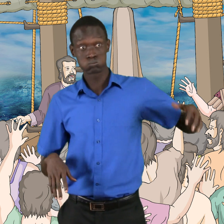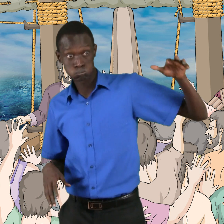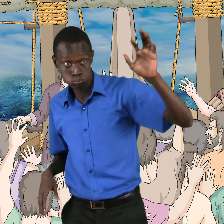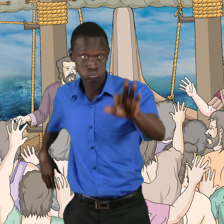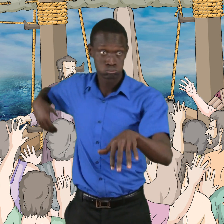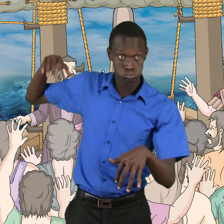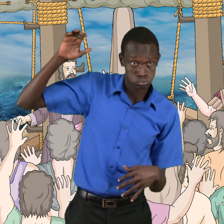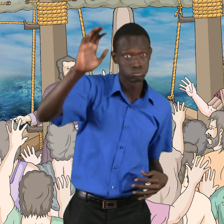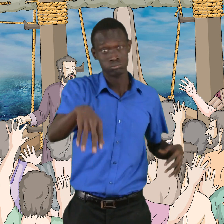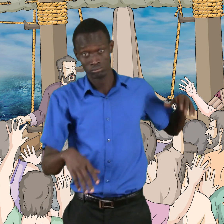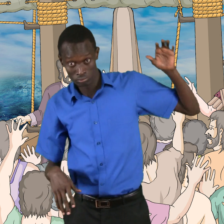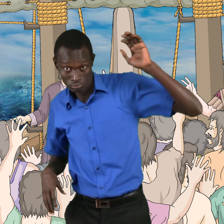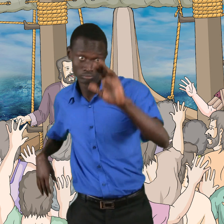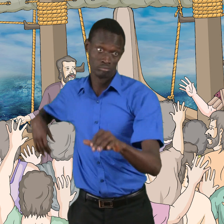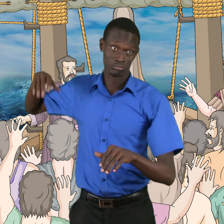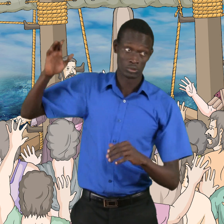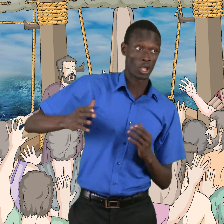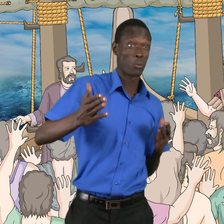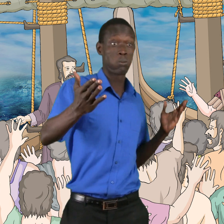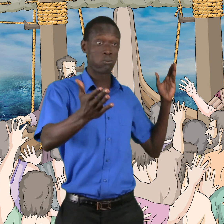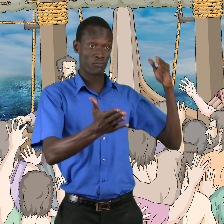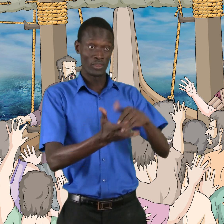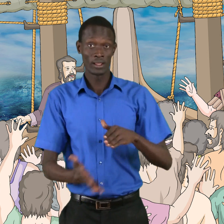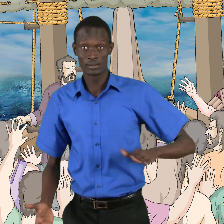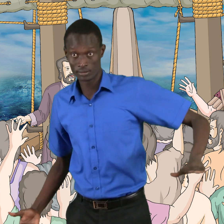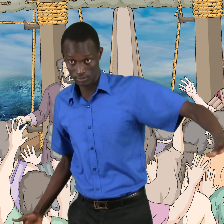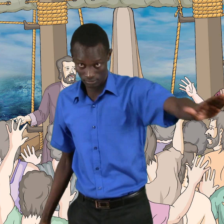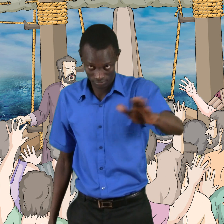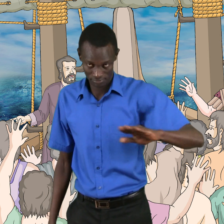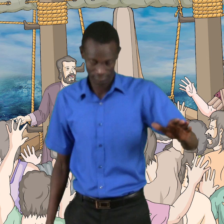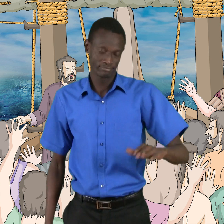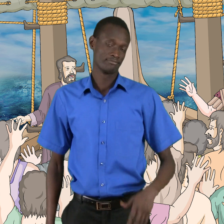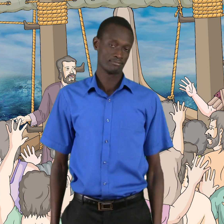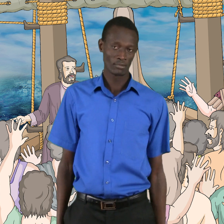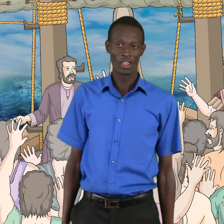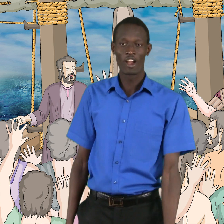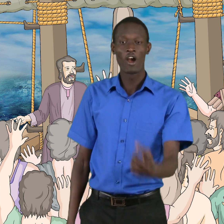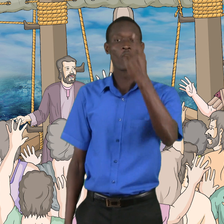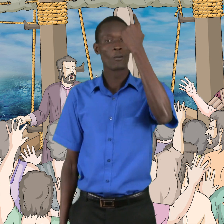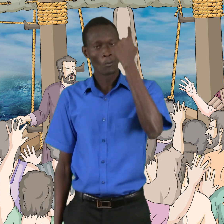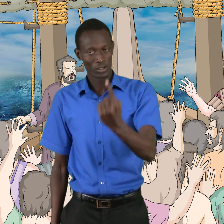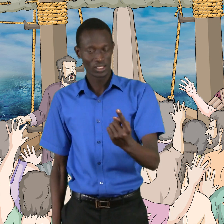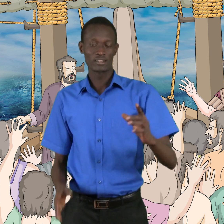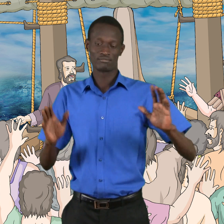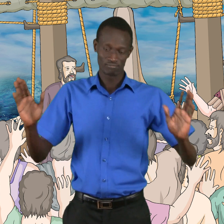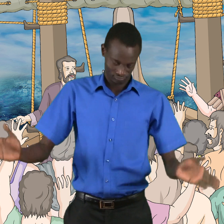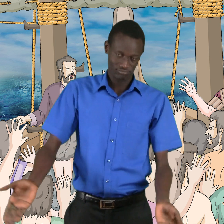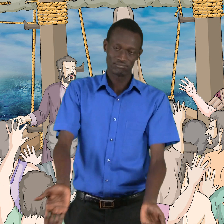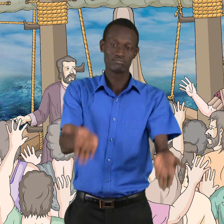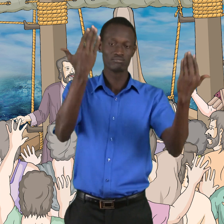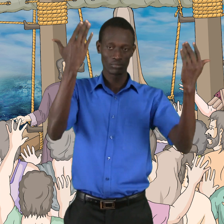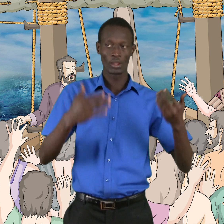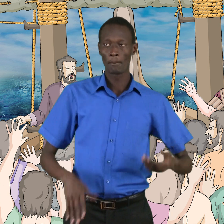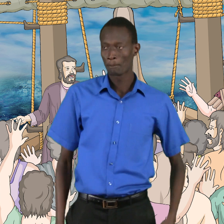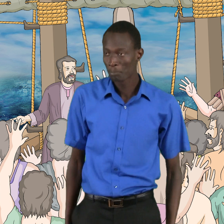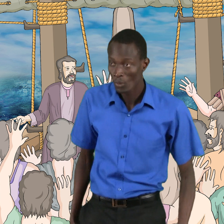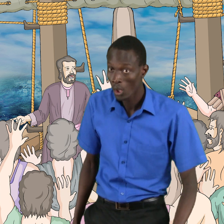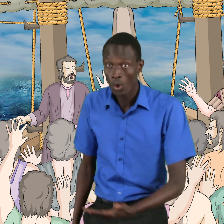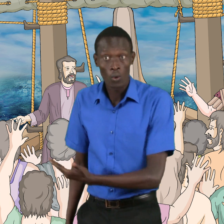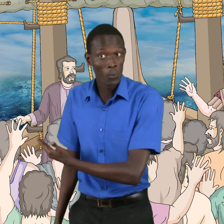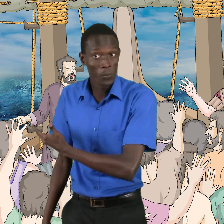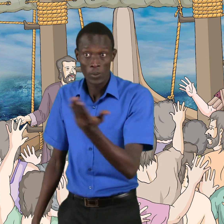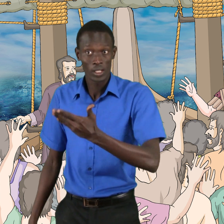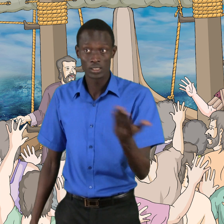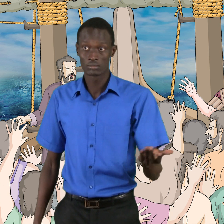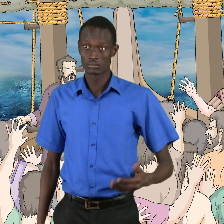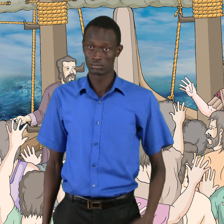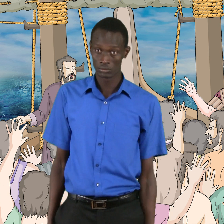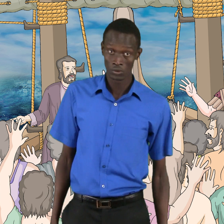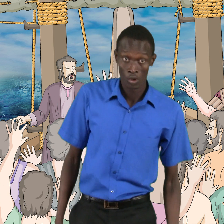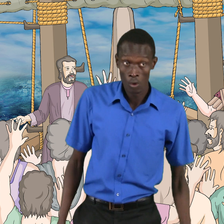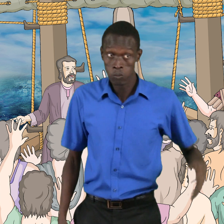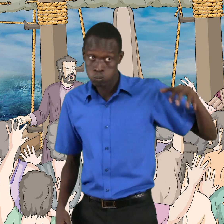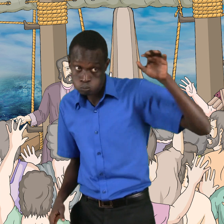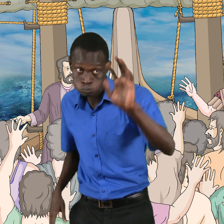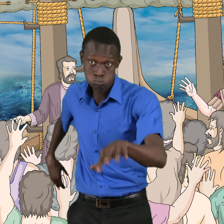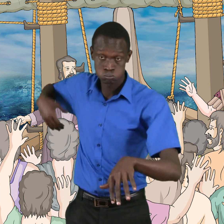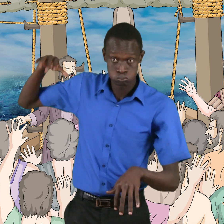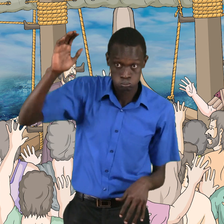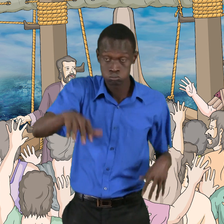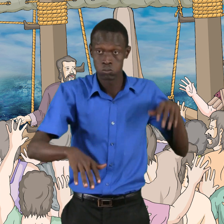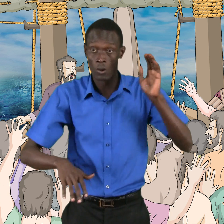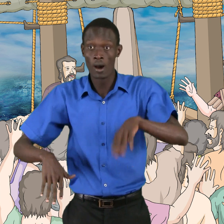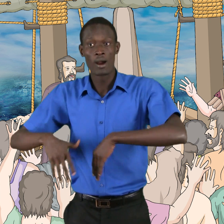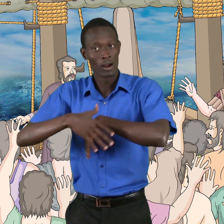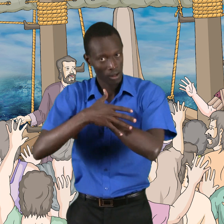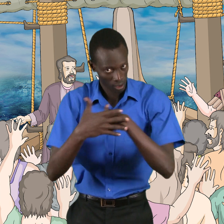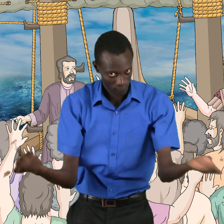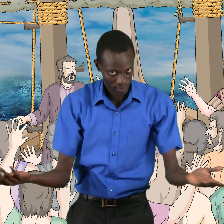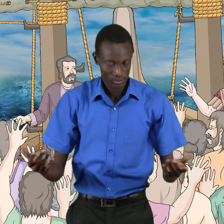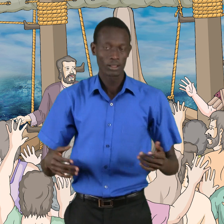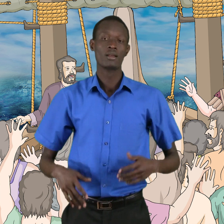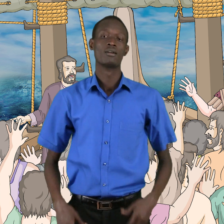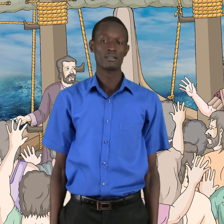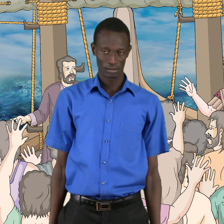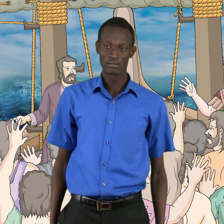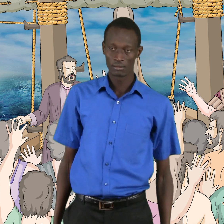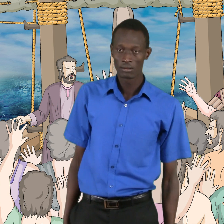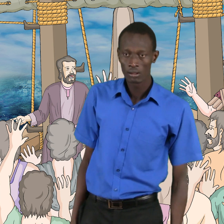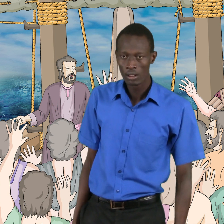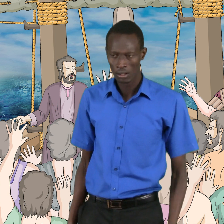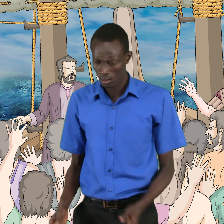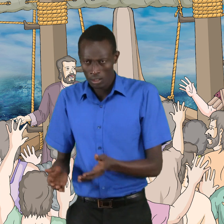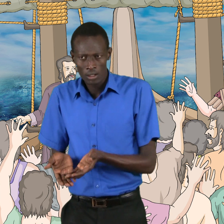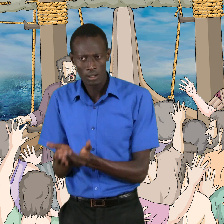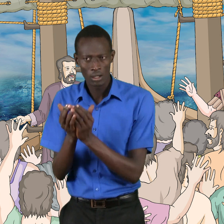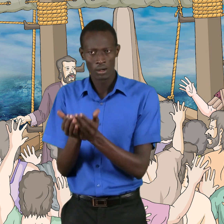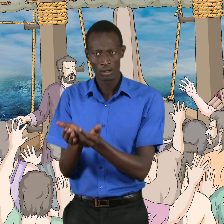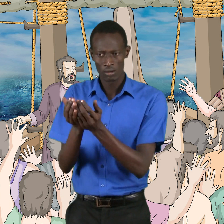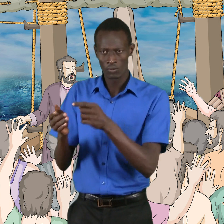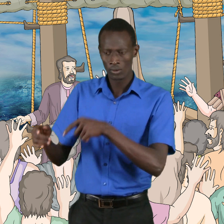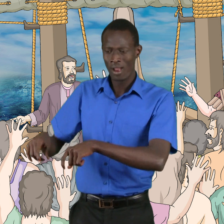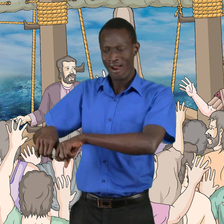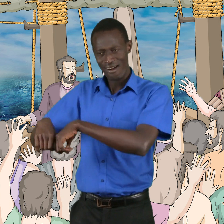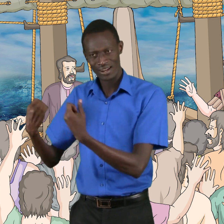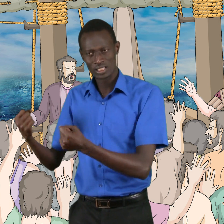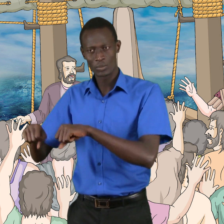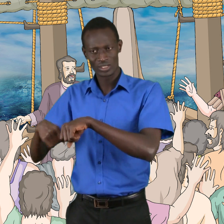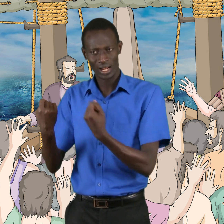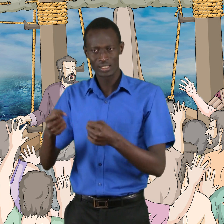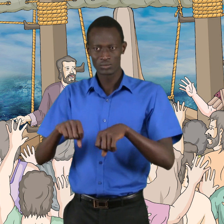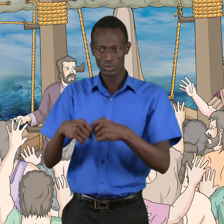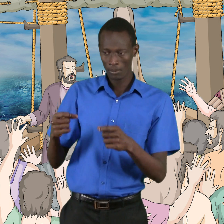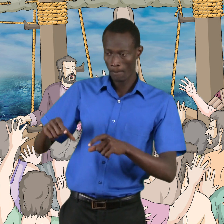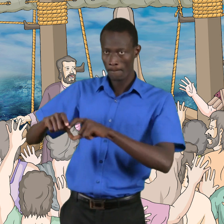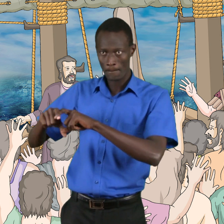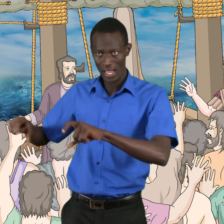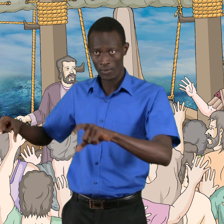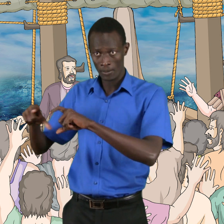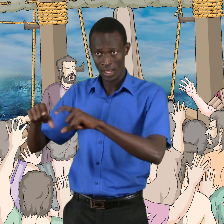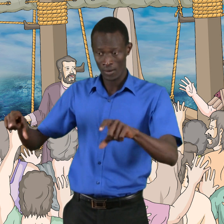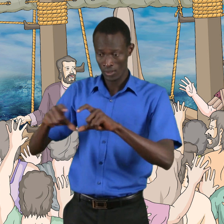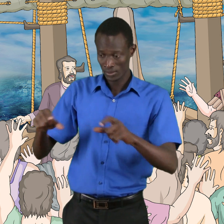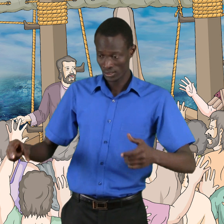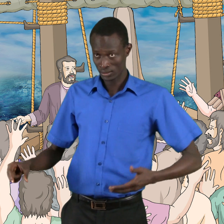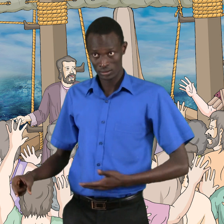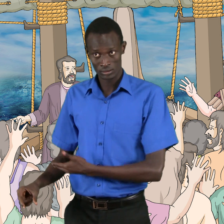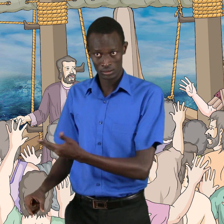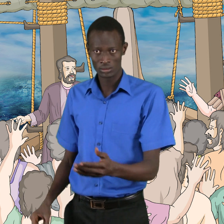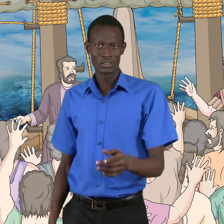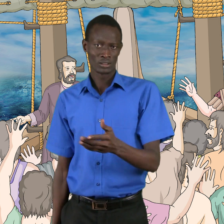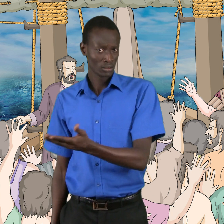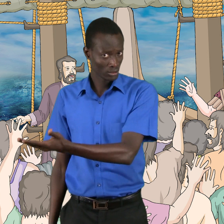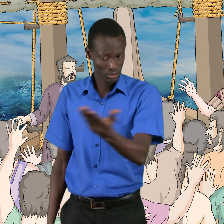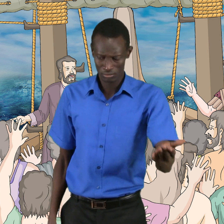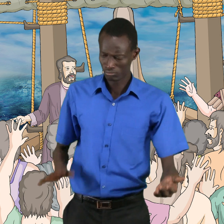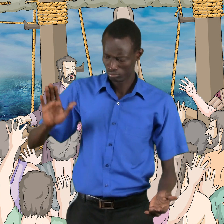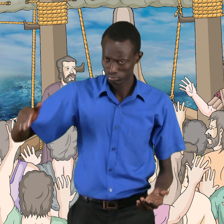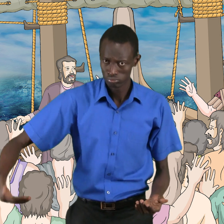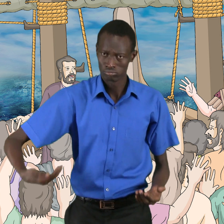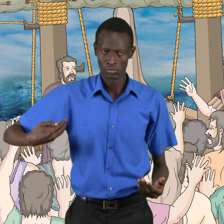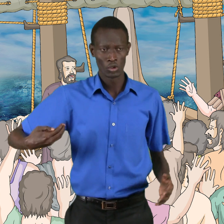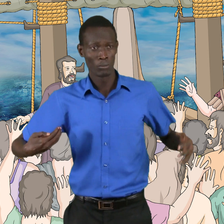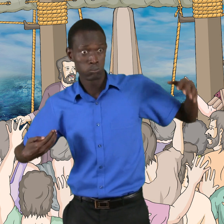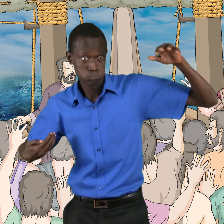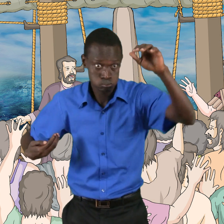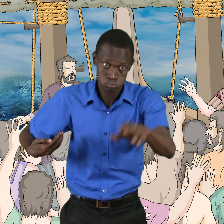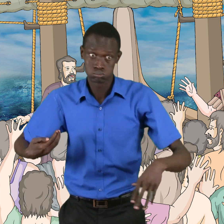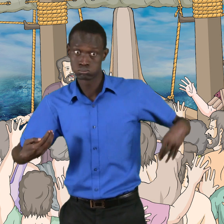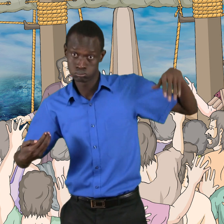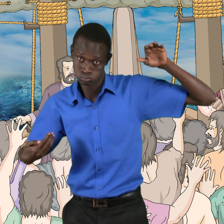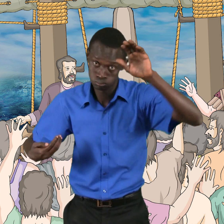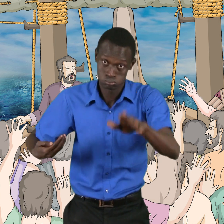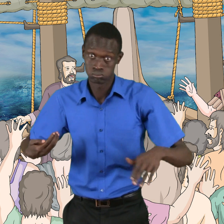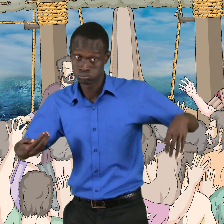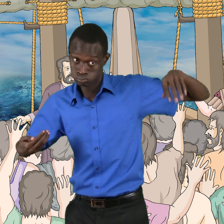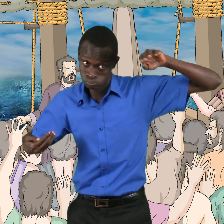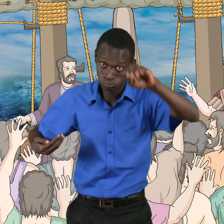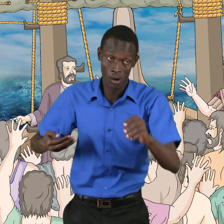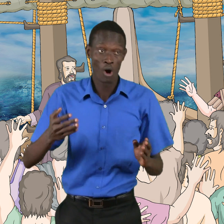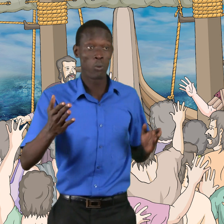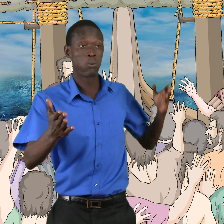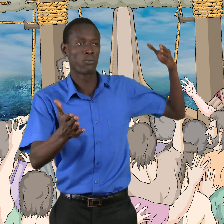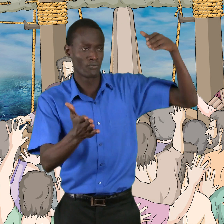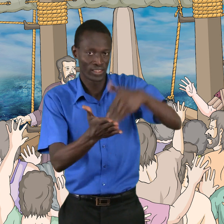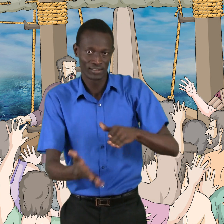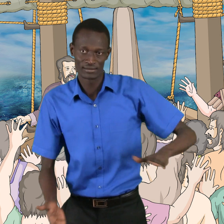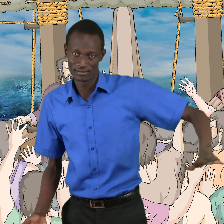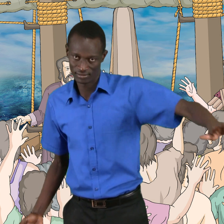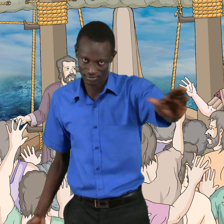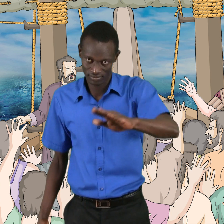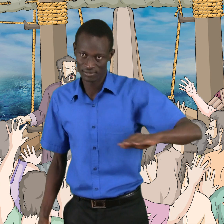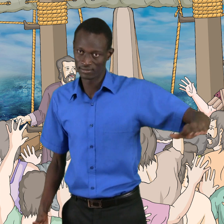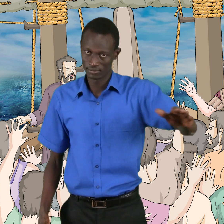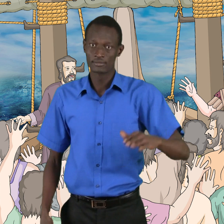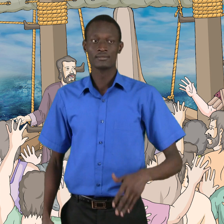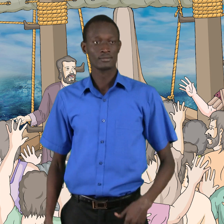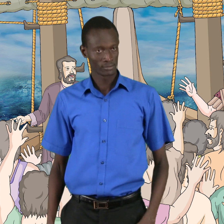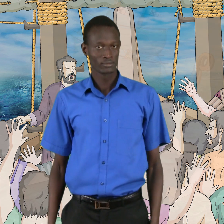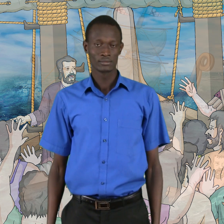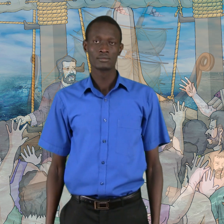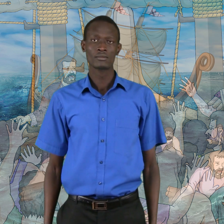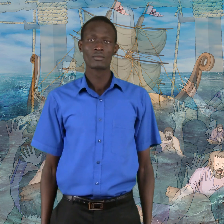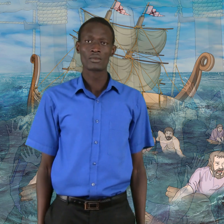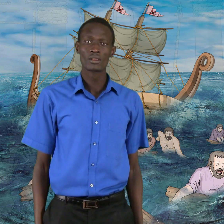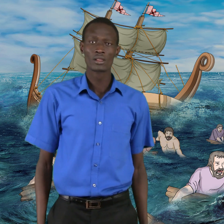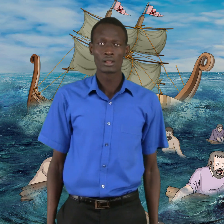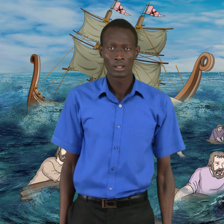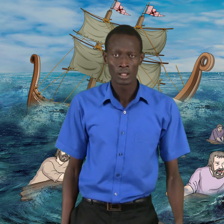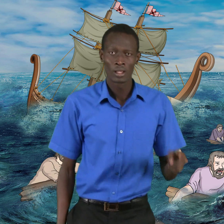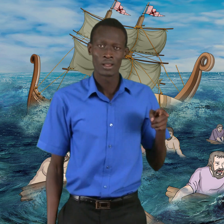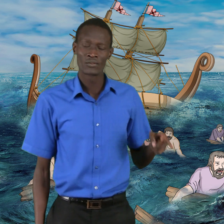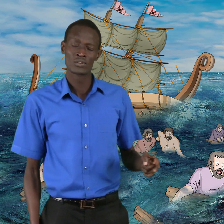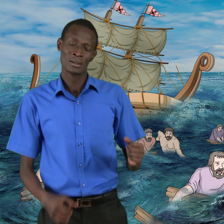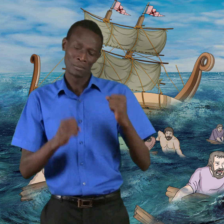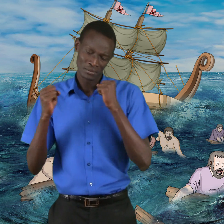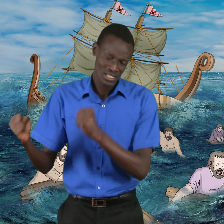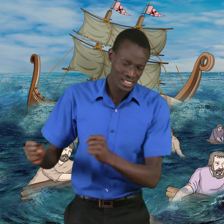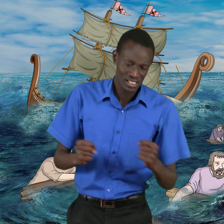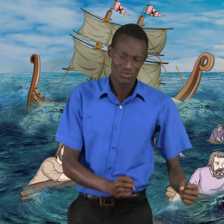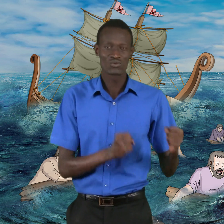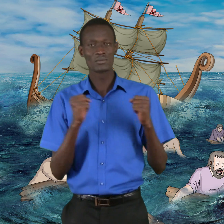But the centurion, wanting to spare Paul’s life, thwarted their plan.